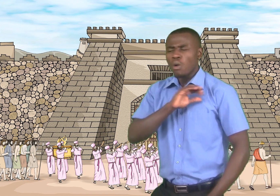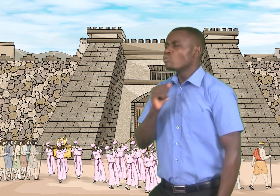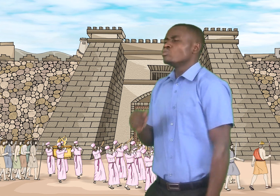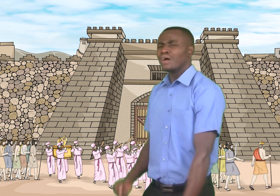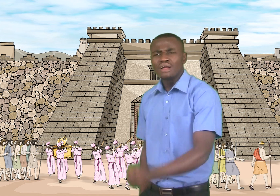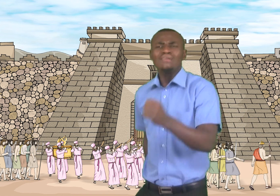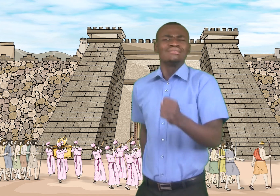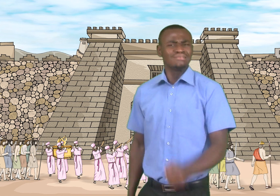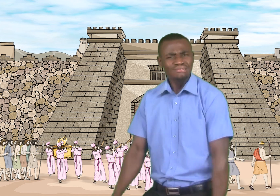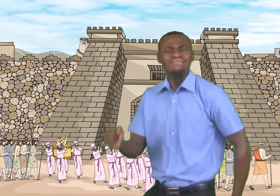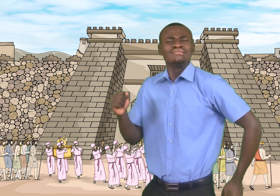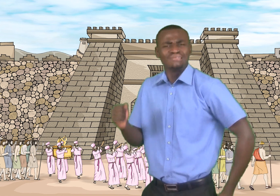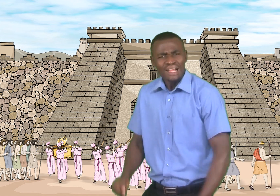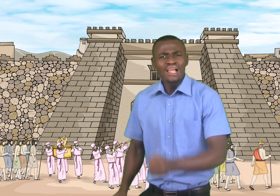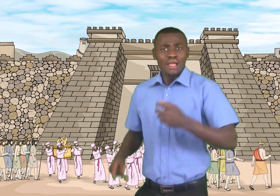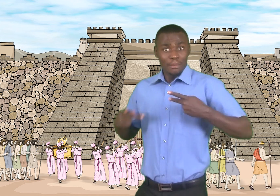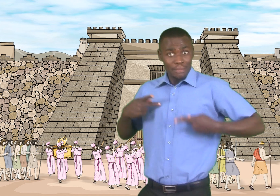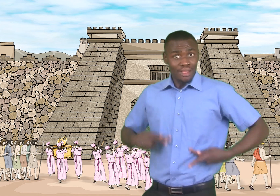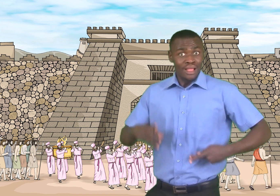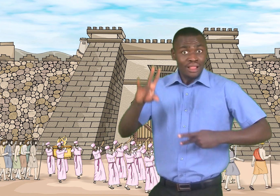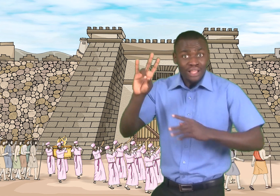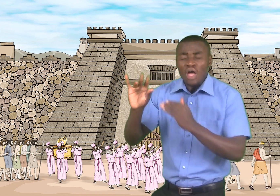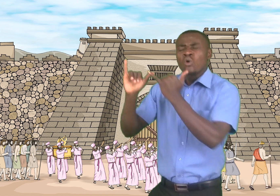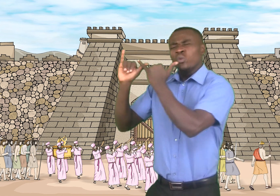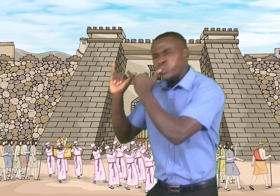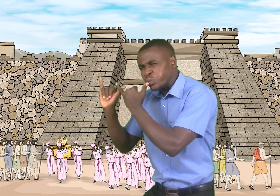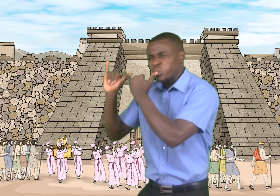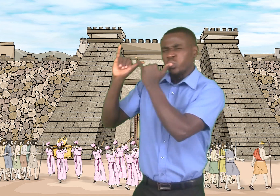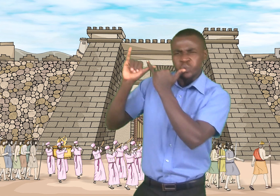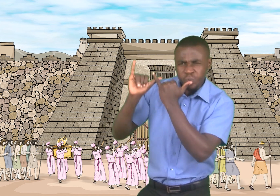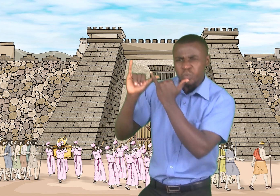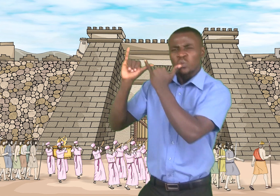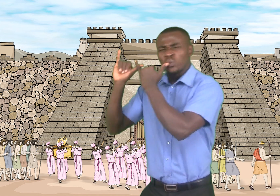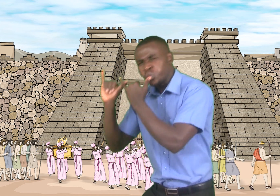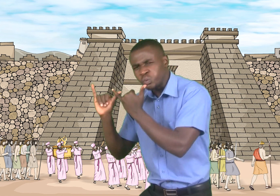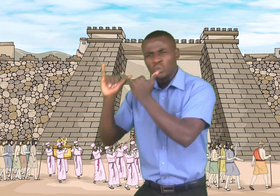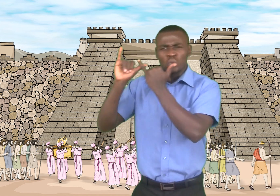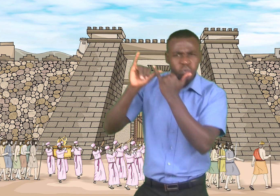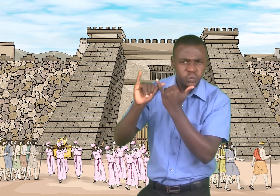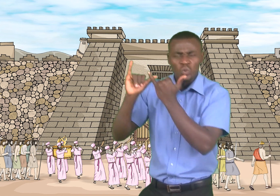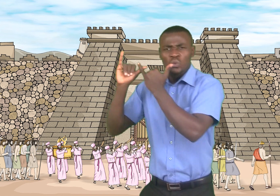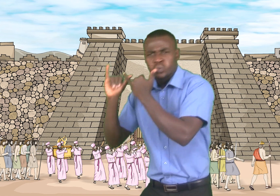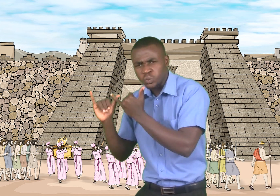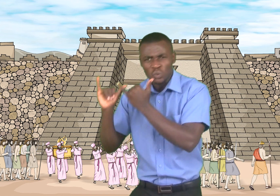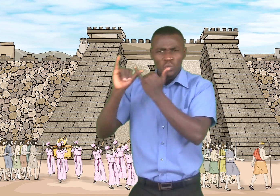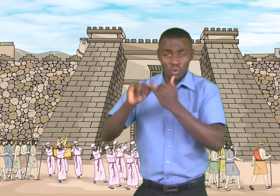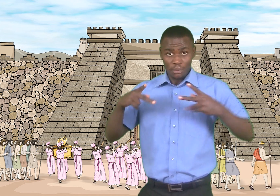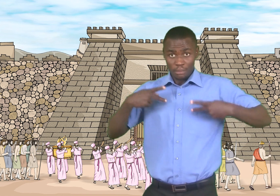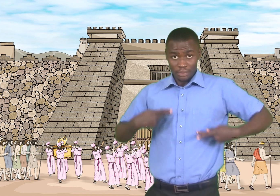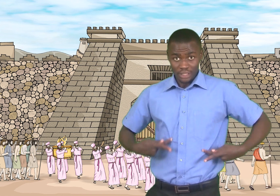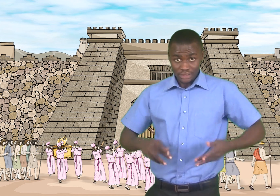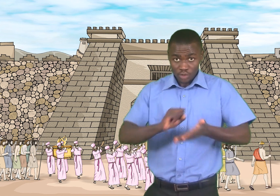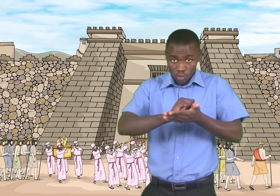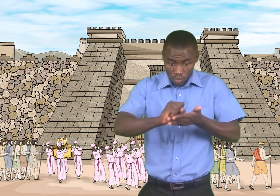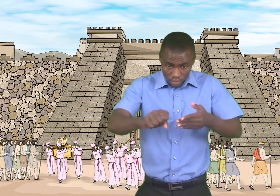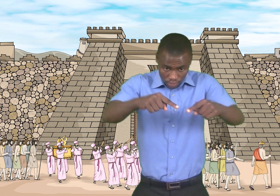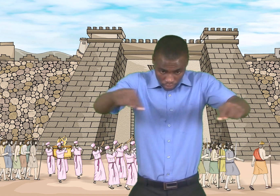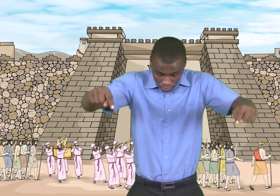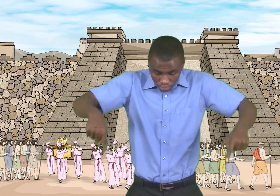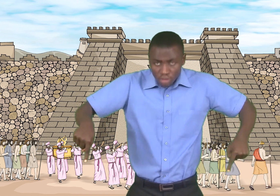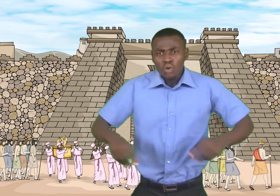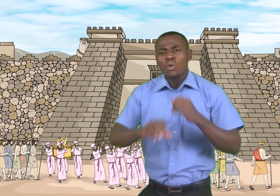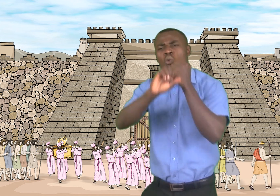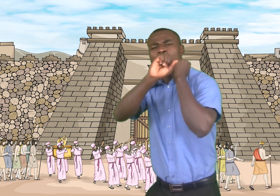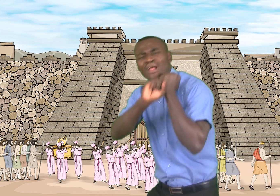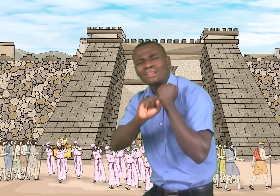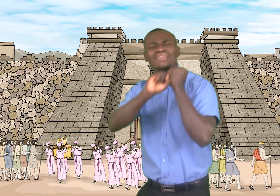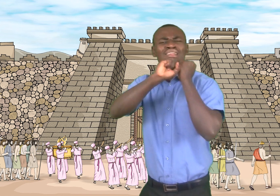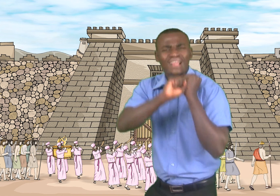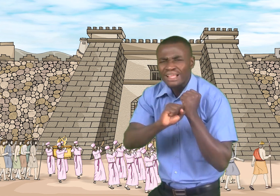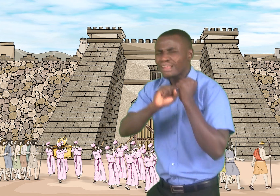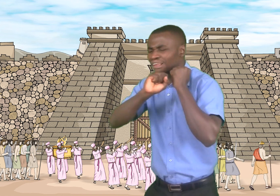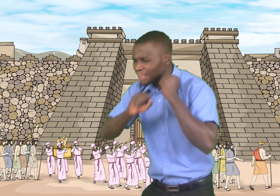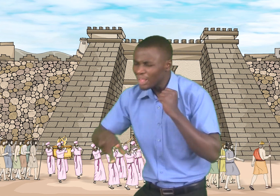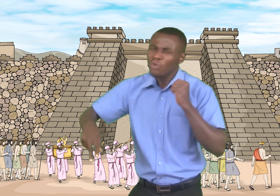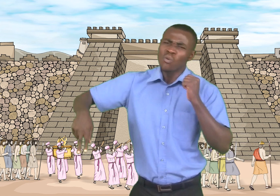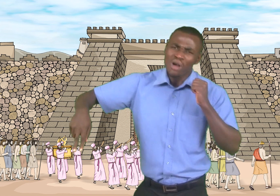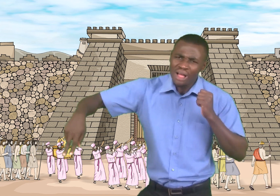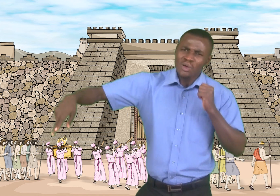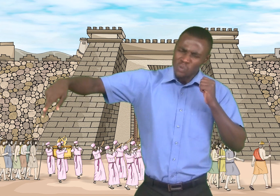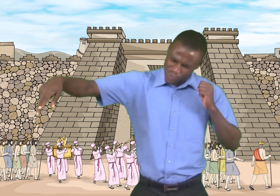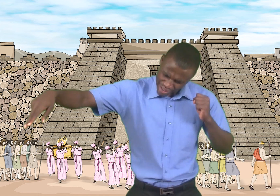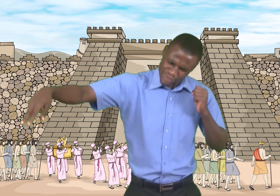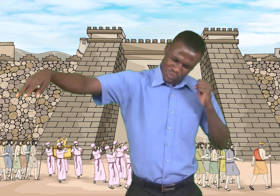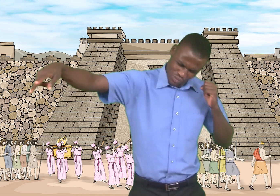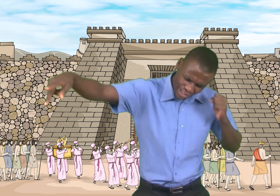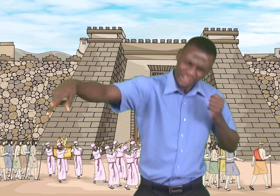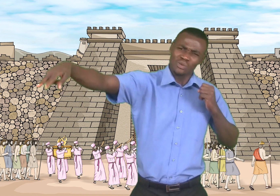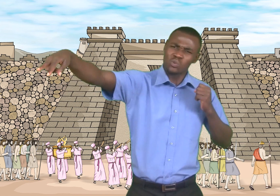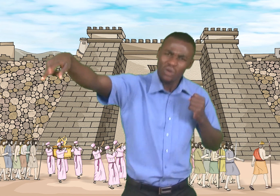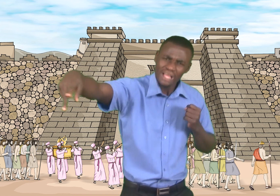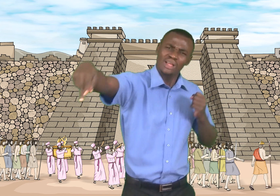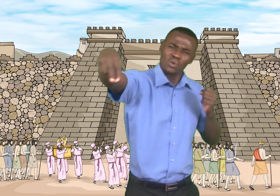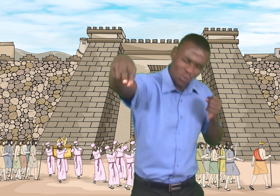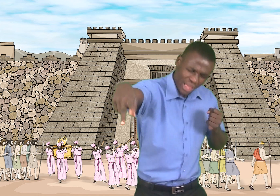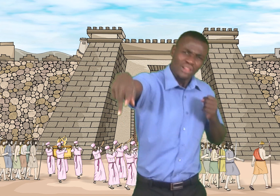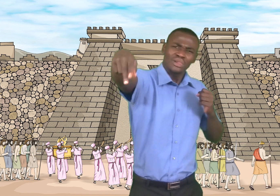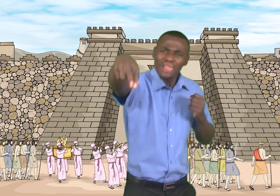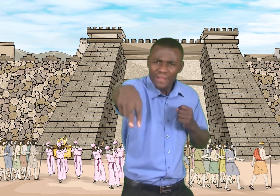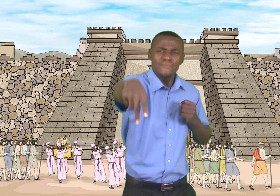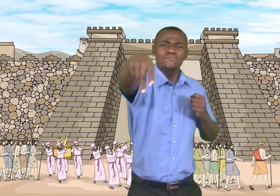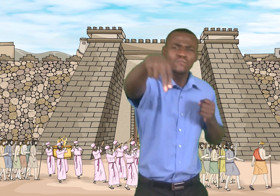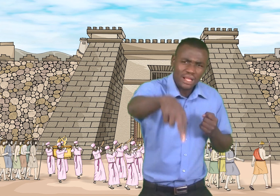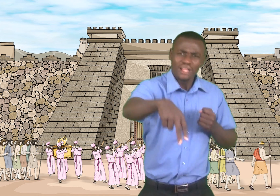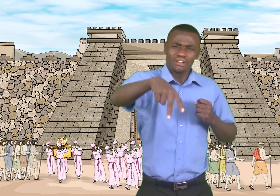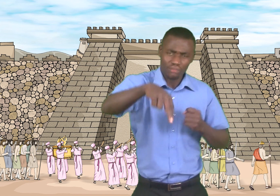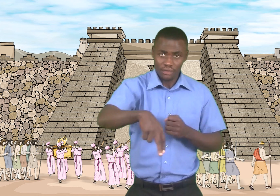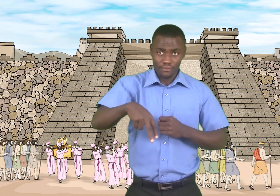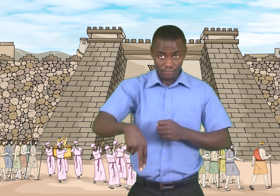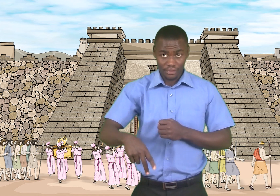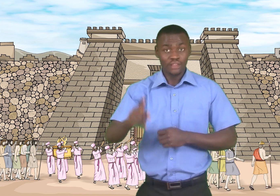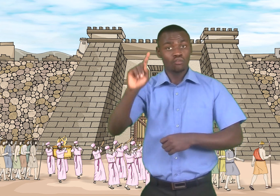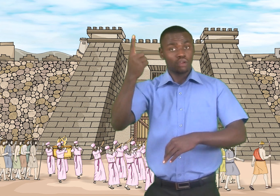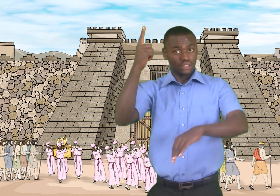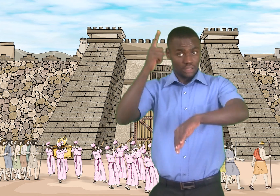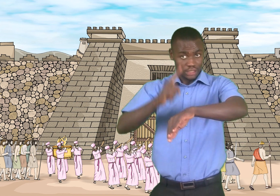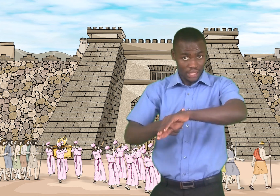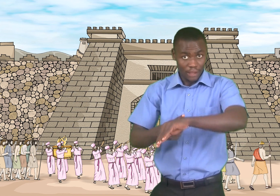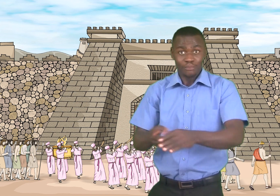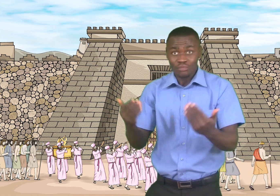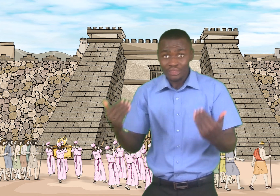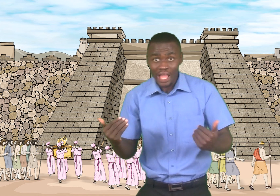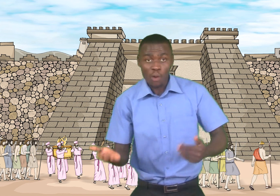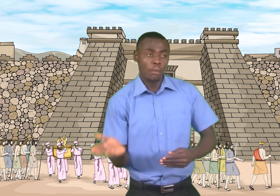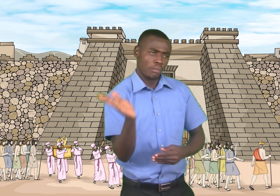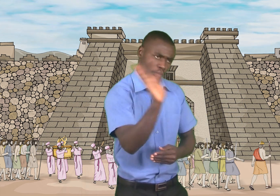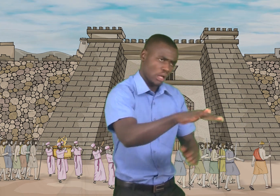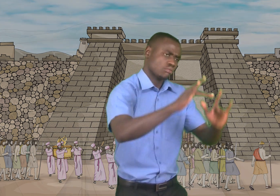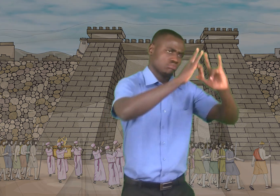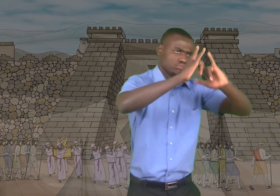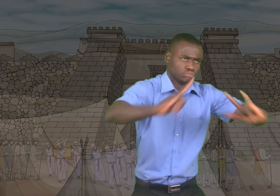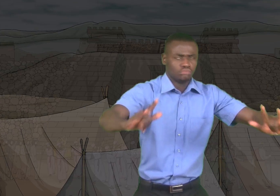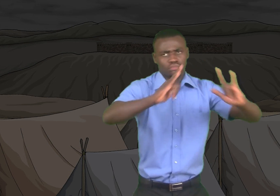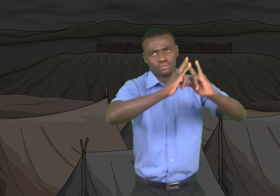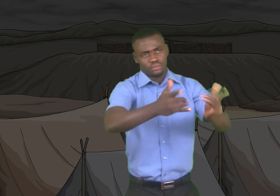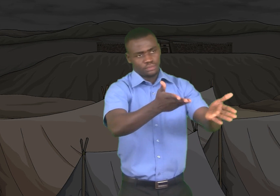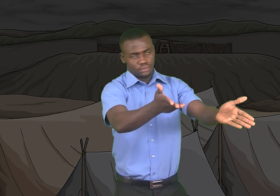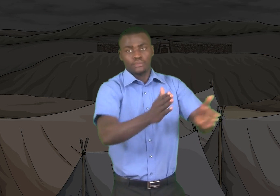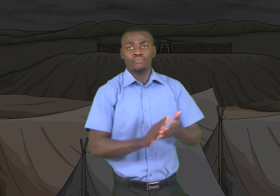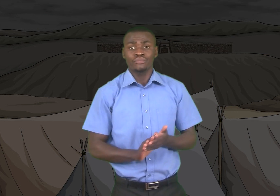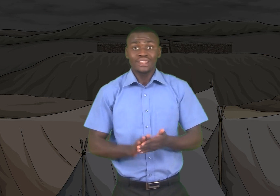do not let one word come out of your mouth until the day I tell you to shout. Then you are to shout!” So he had the ark of the LORD carried around the city, circling it once.